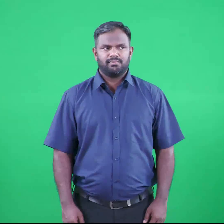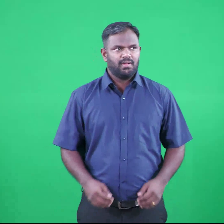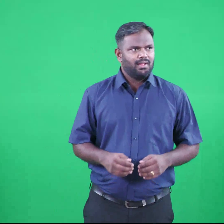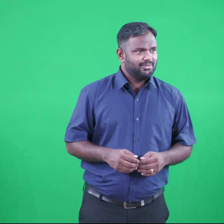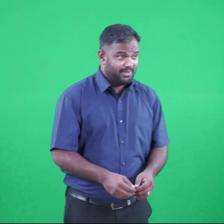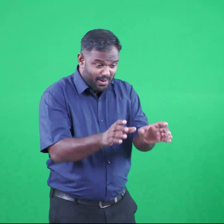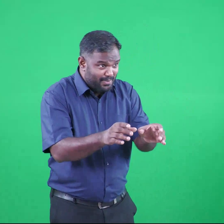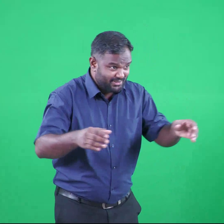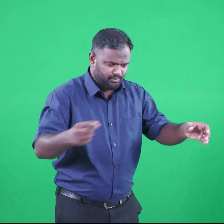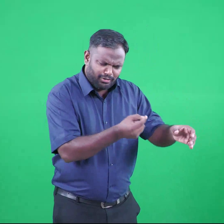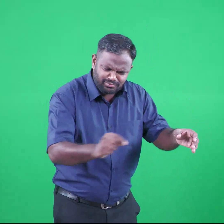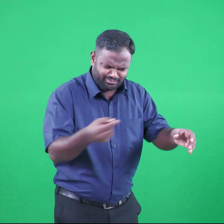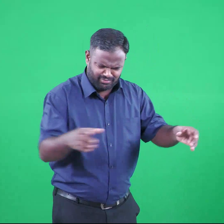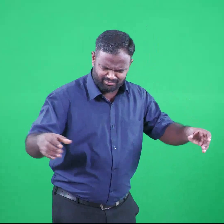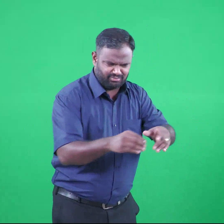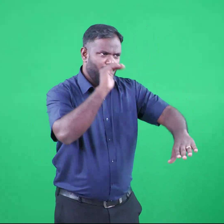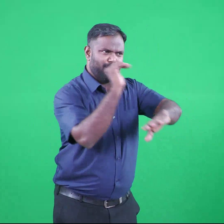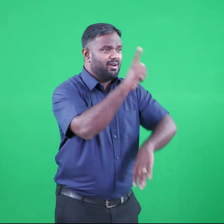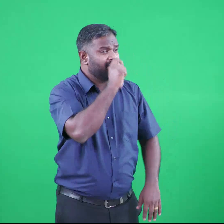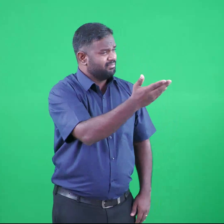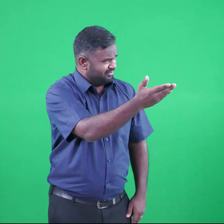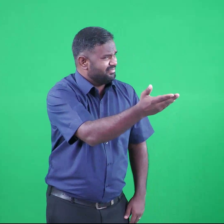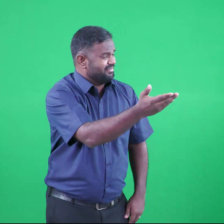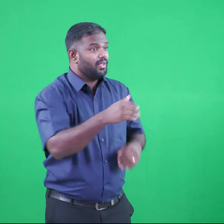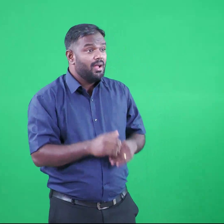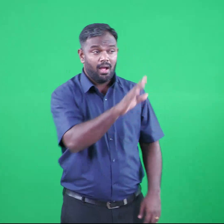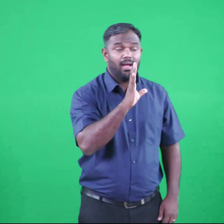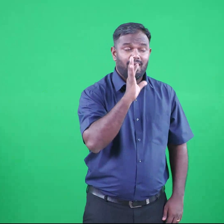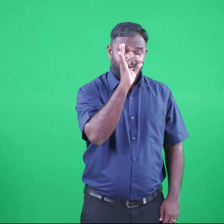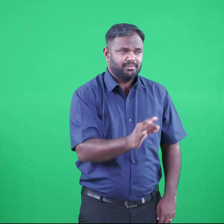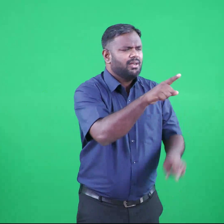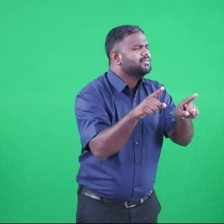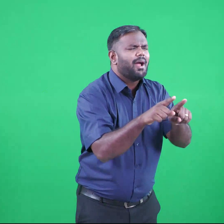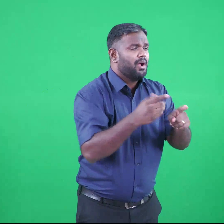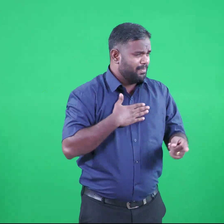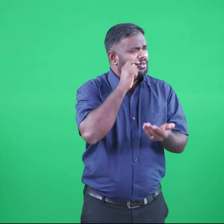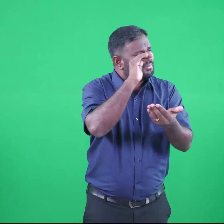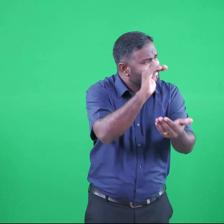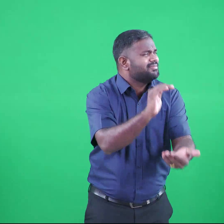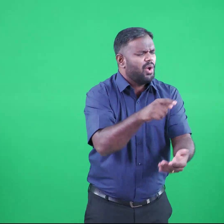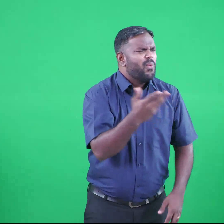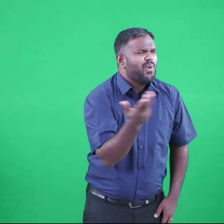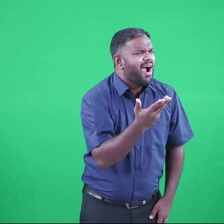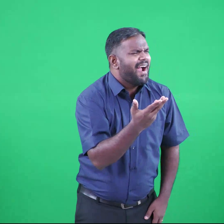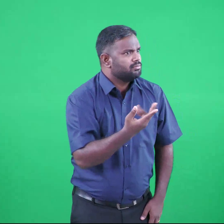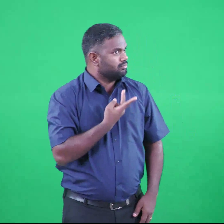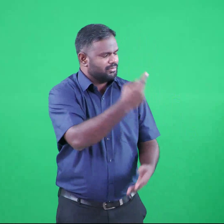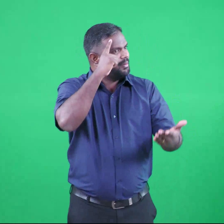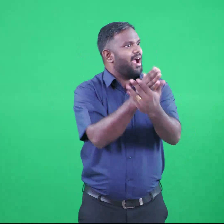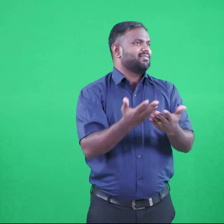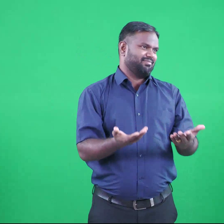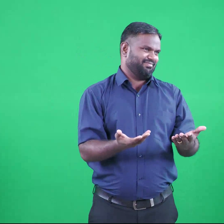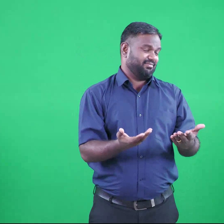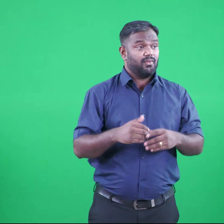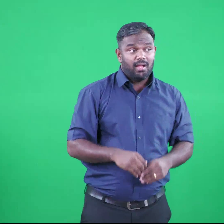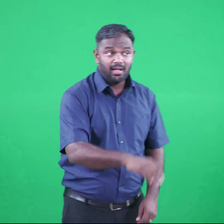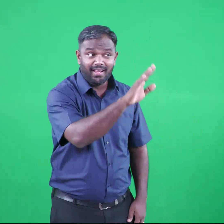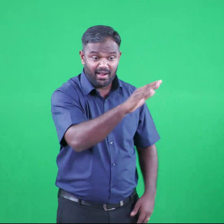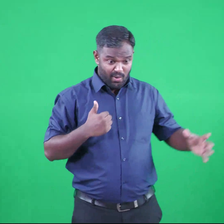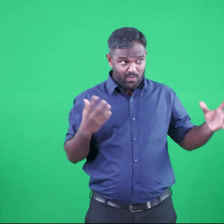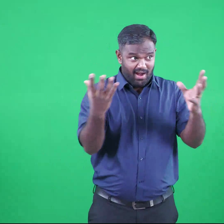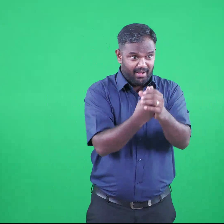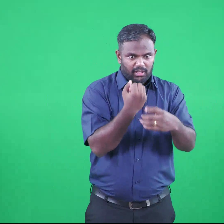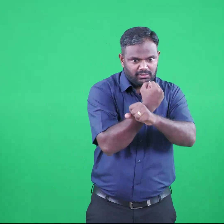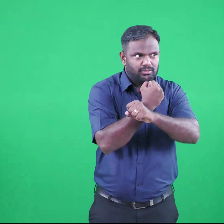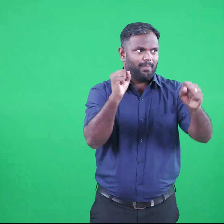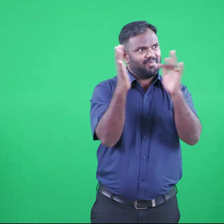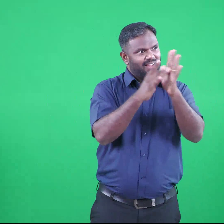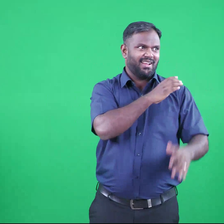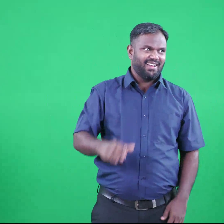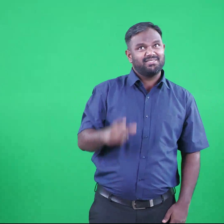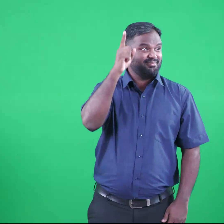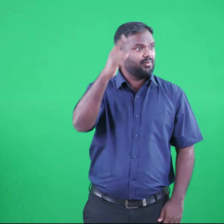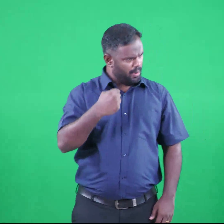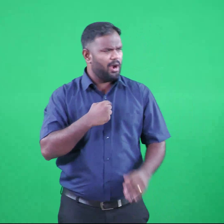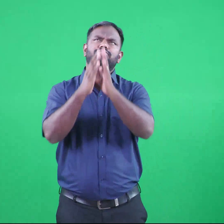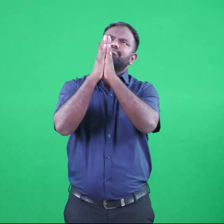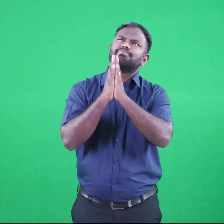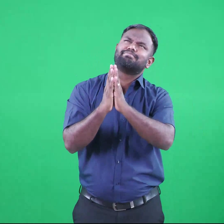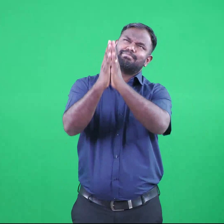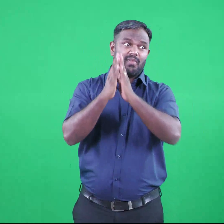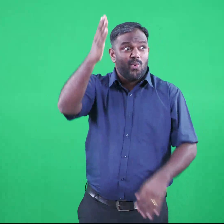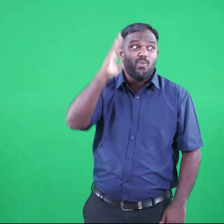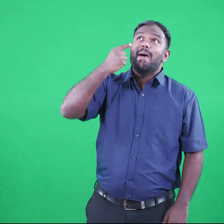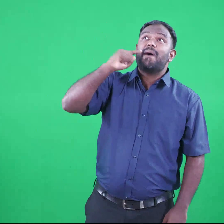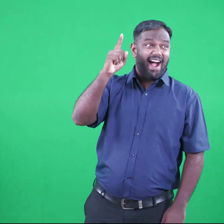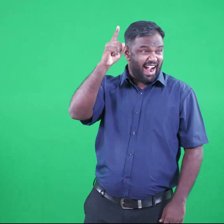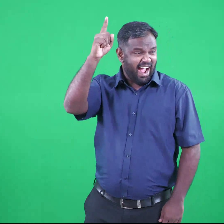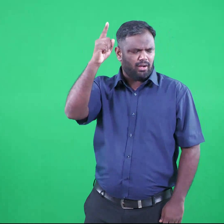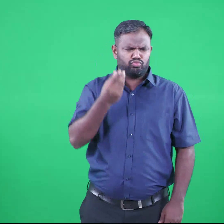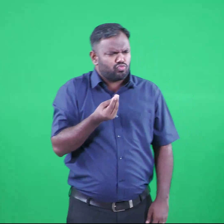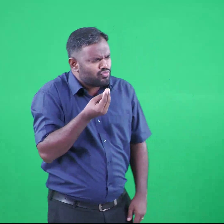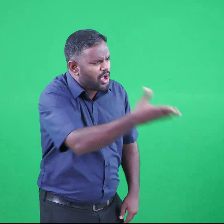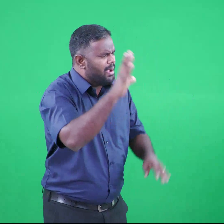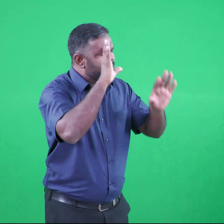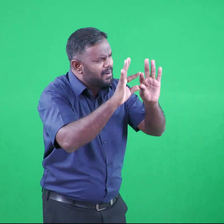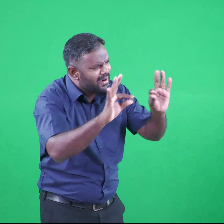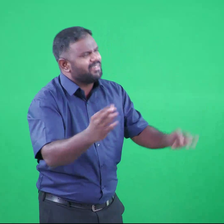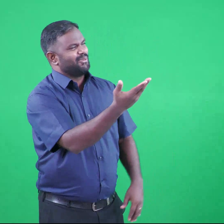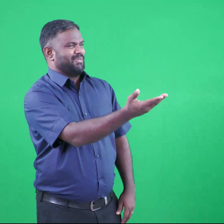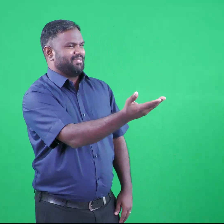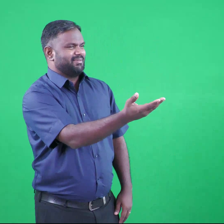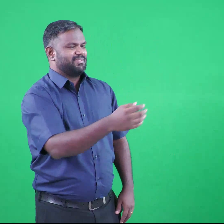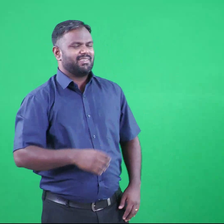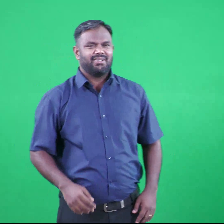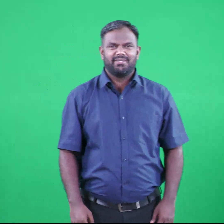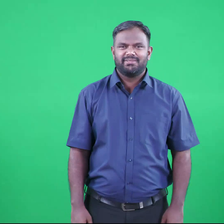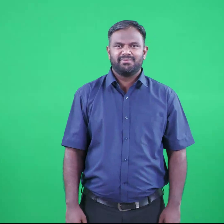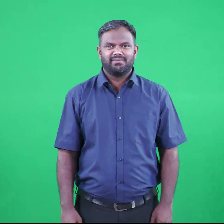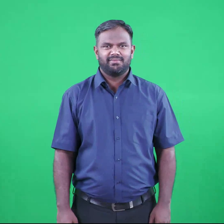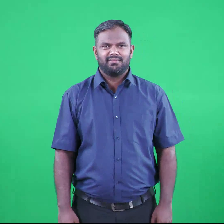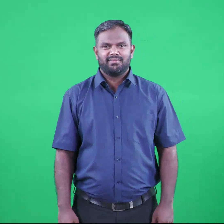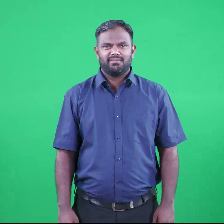To Titus, my true child in our common faith: Grace and peace from God the Father and Christ Jesus our Savior.